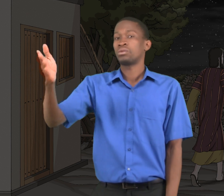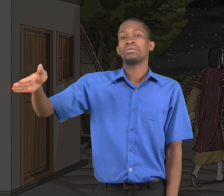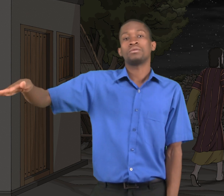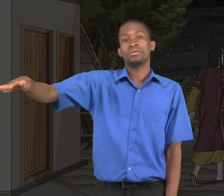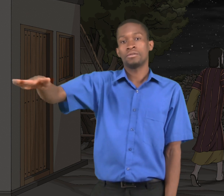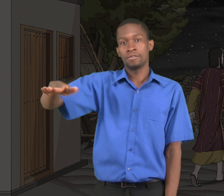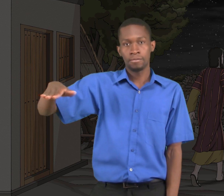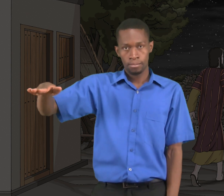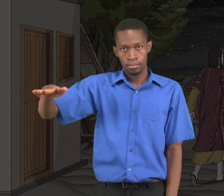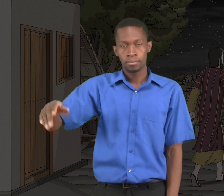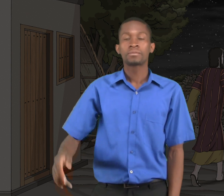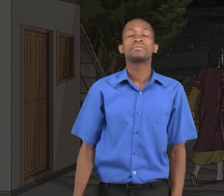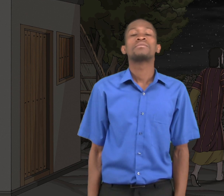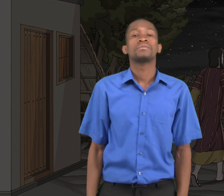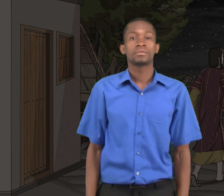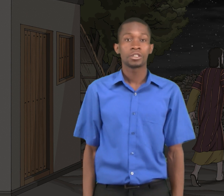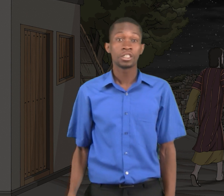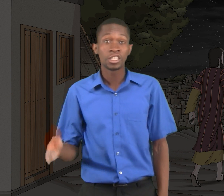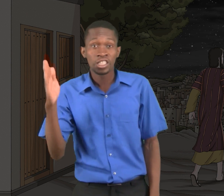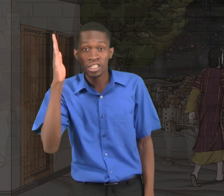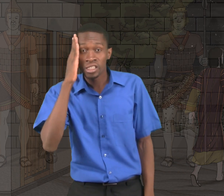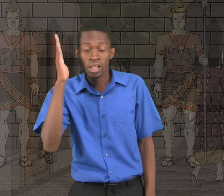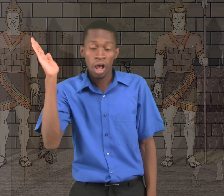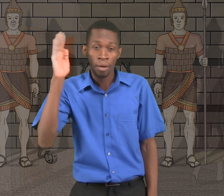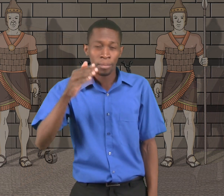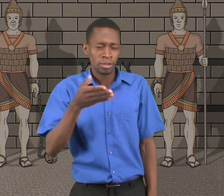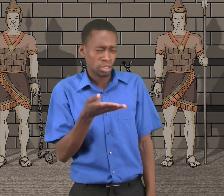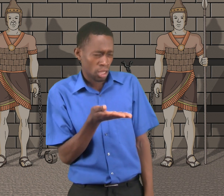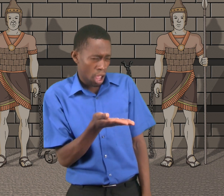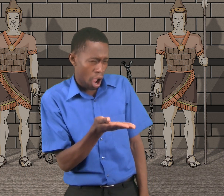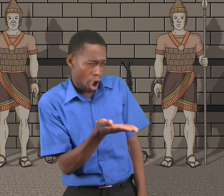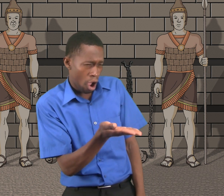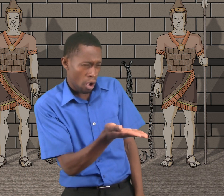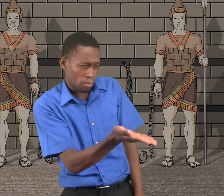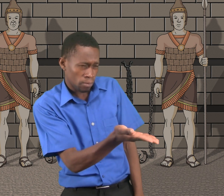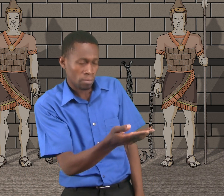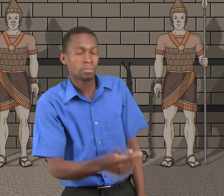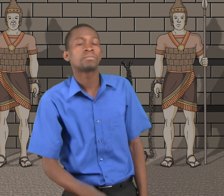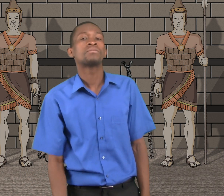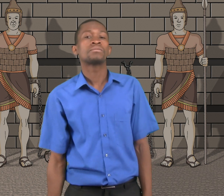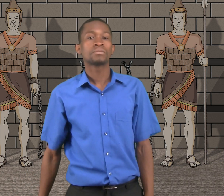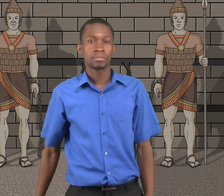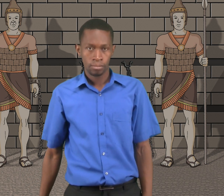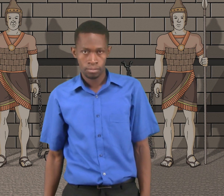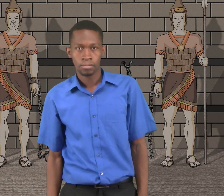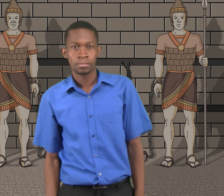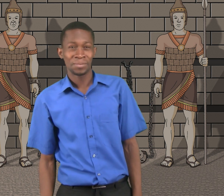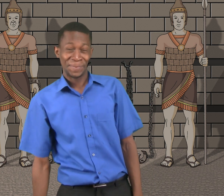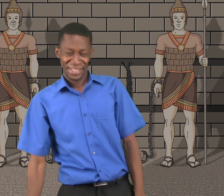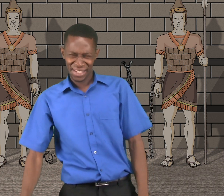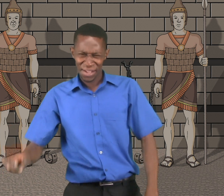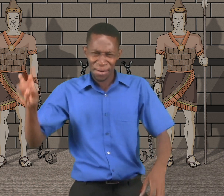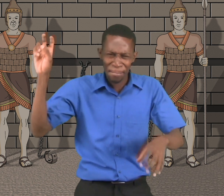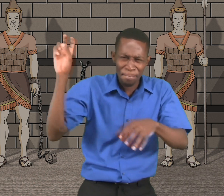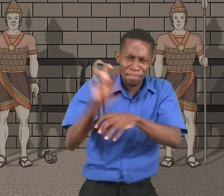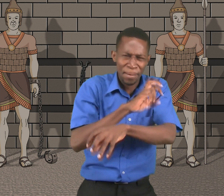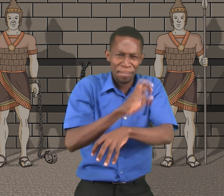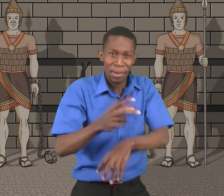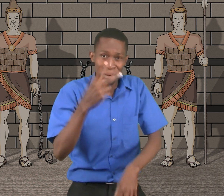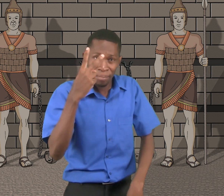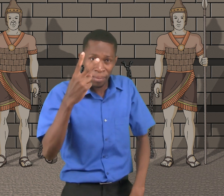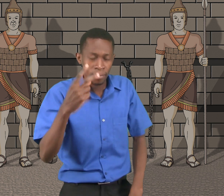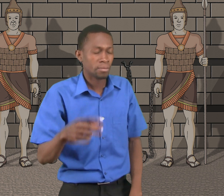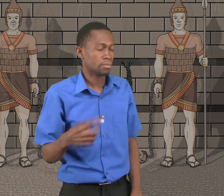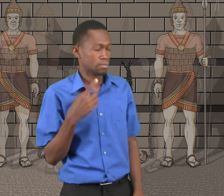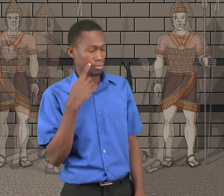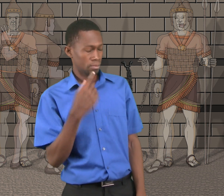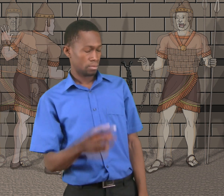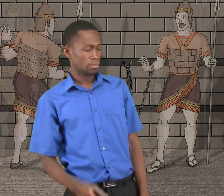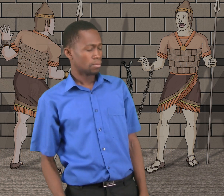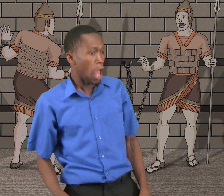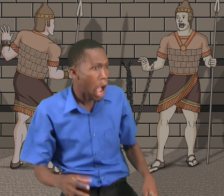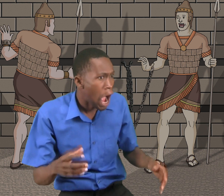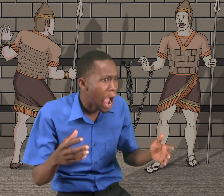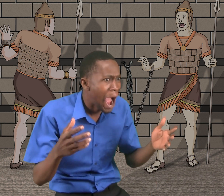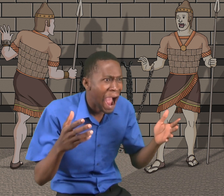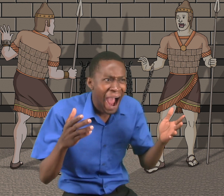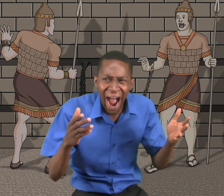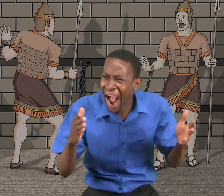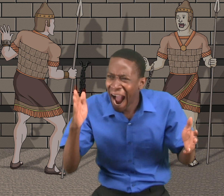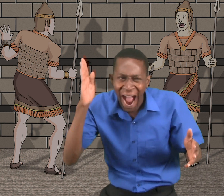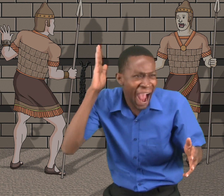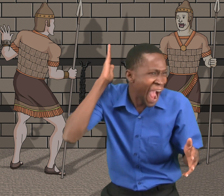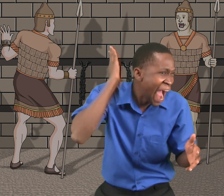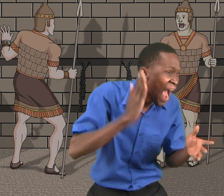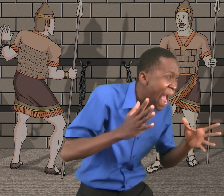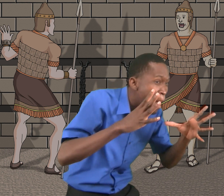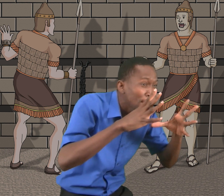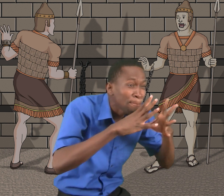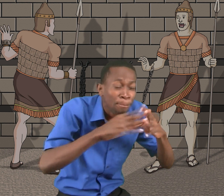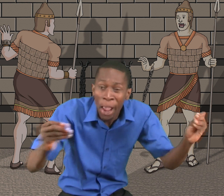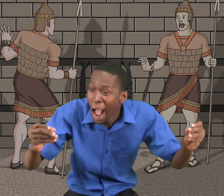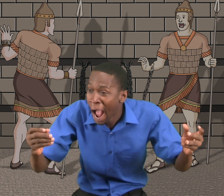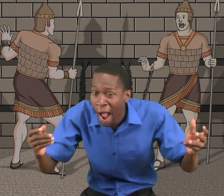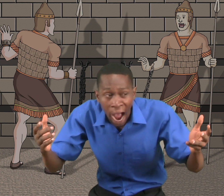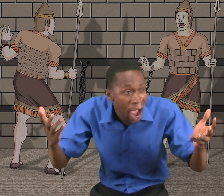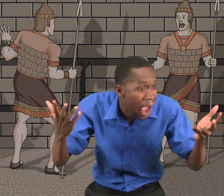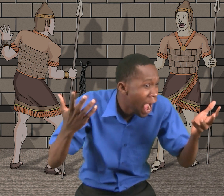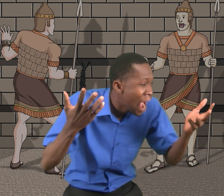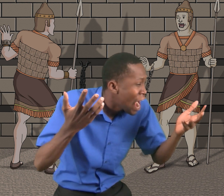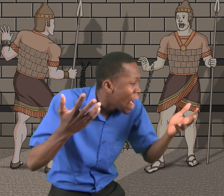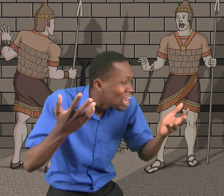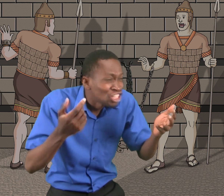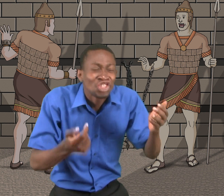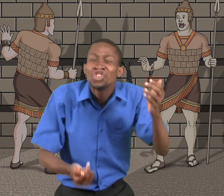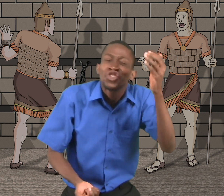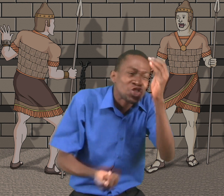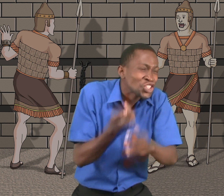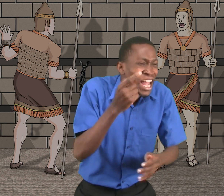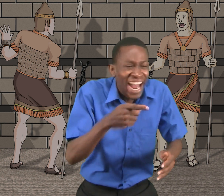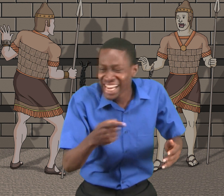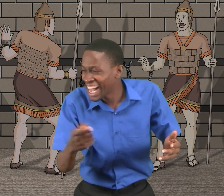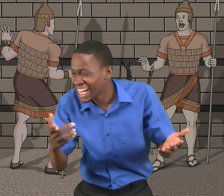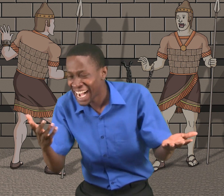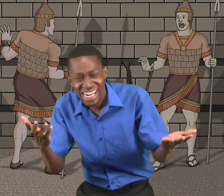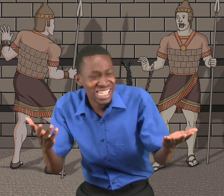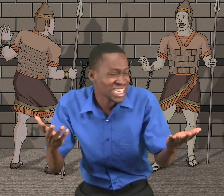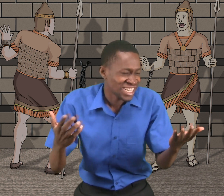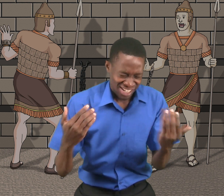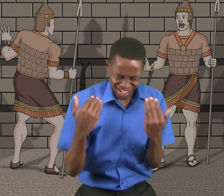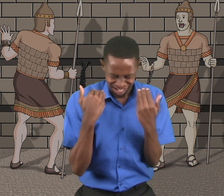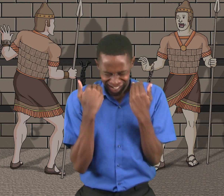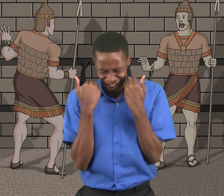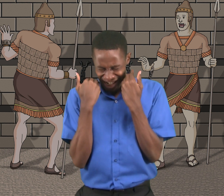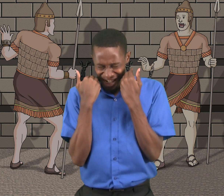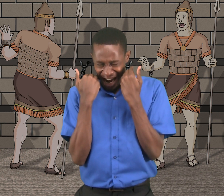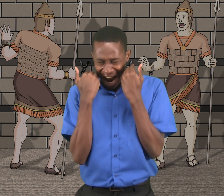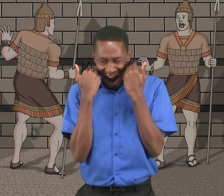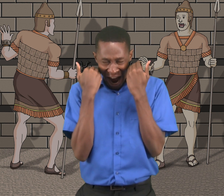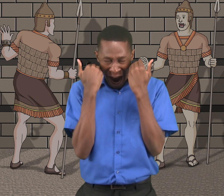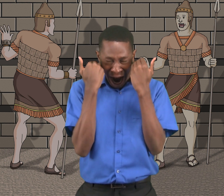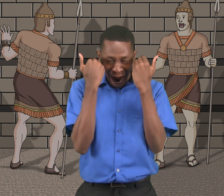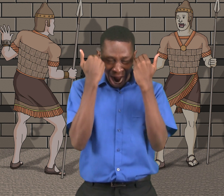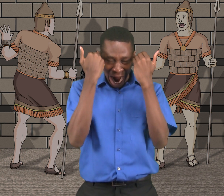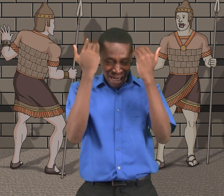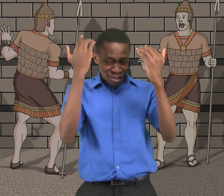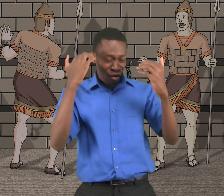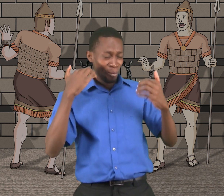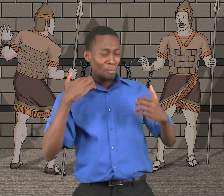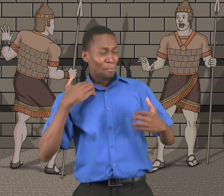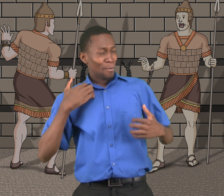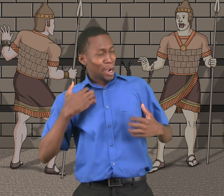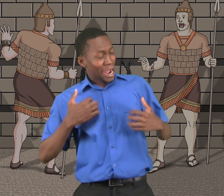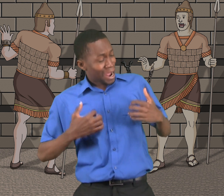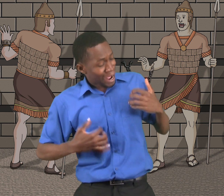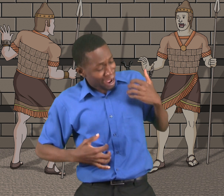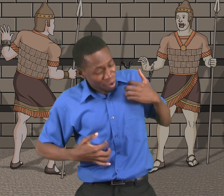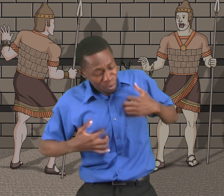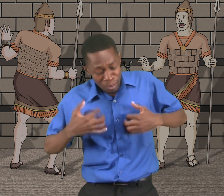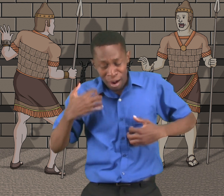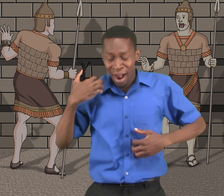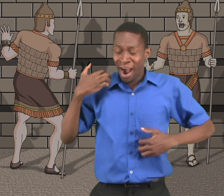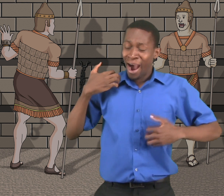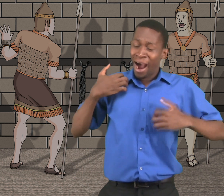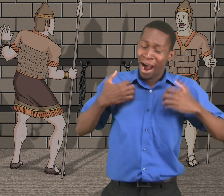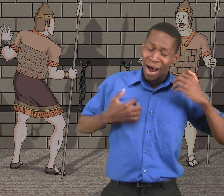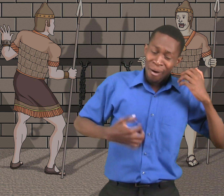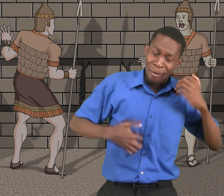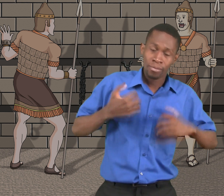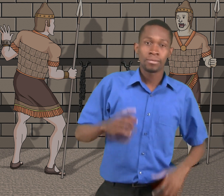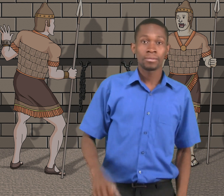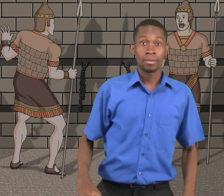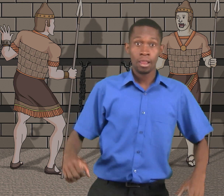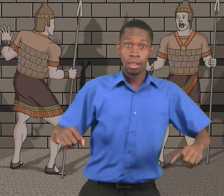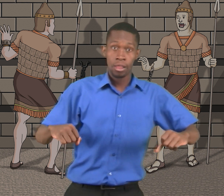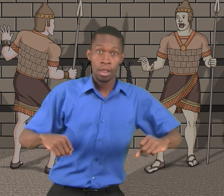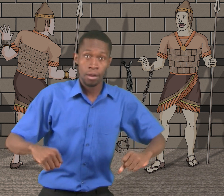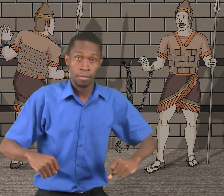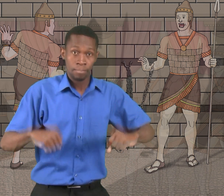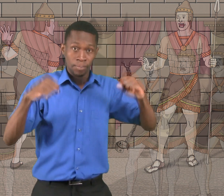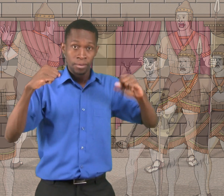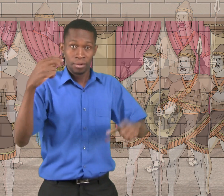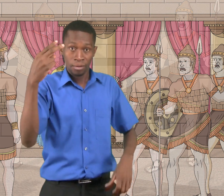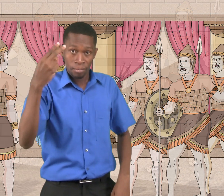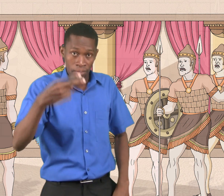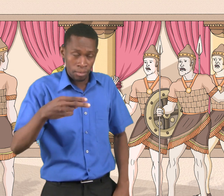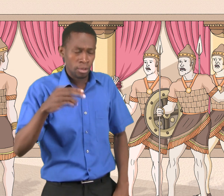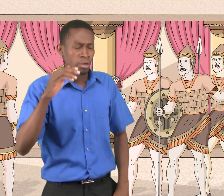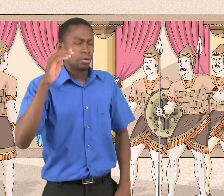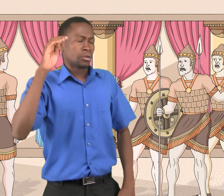At daybreak there was no small commotion among the soldiers as to what had become of Peter.